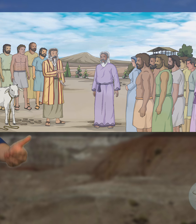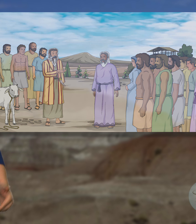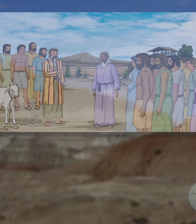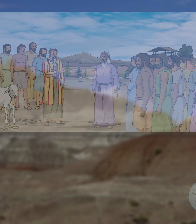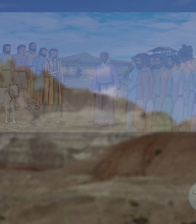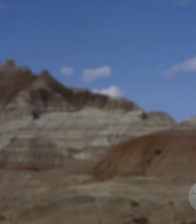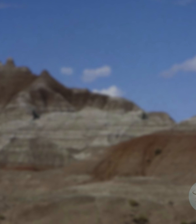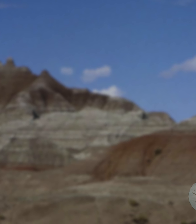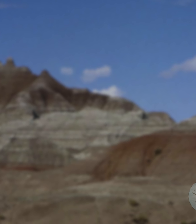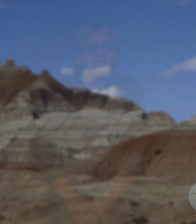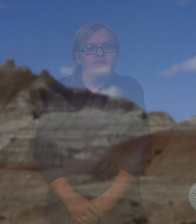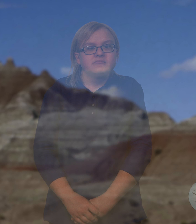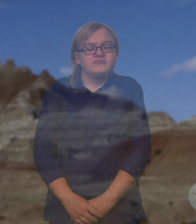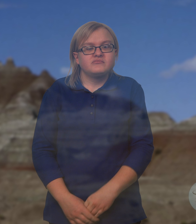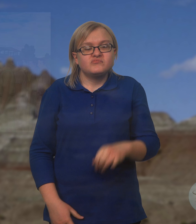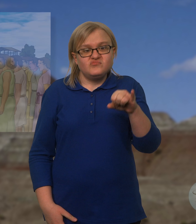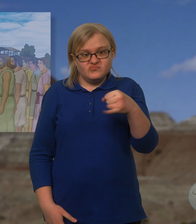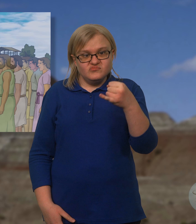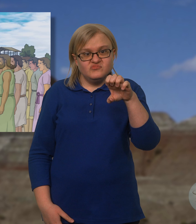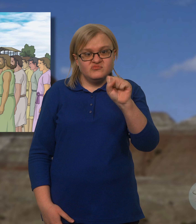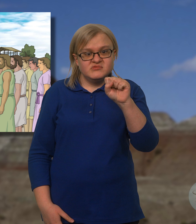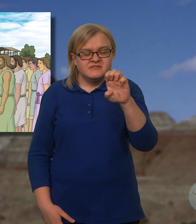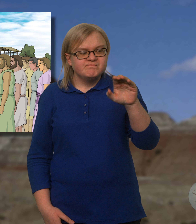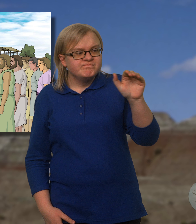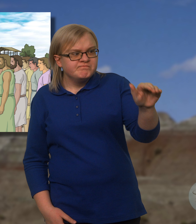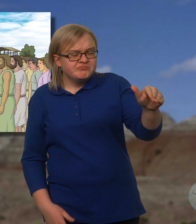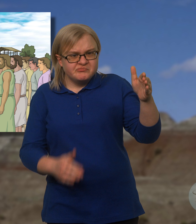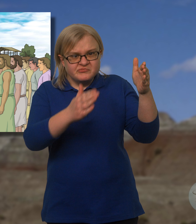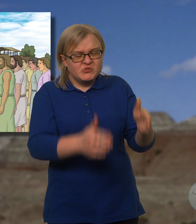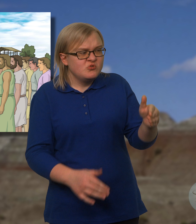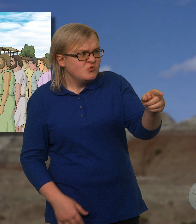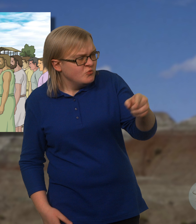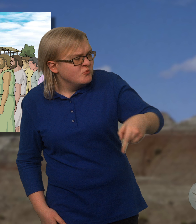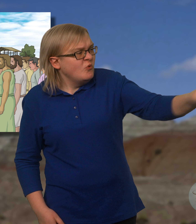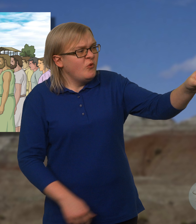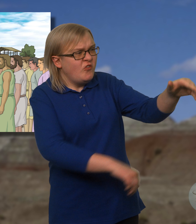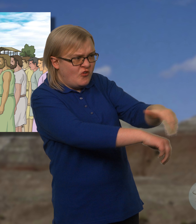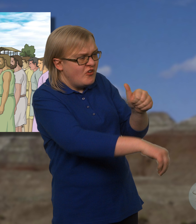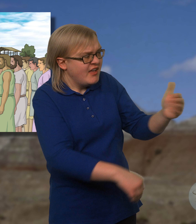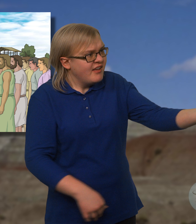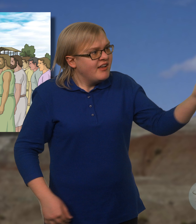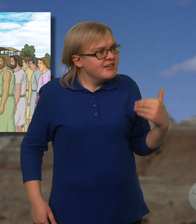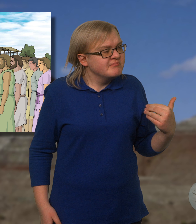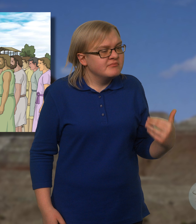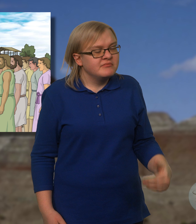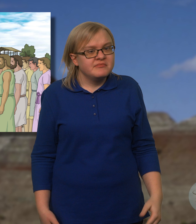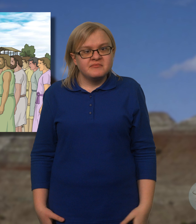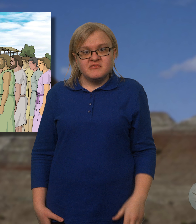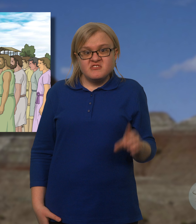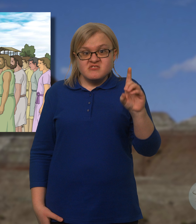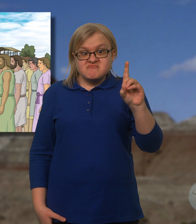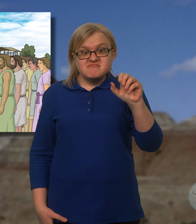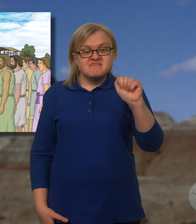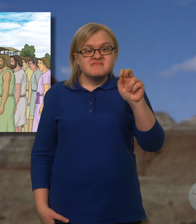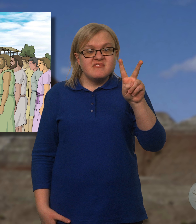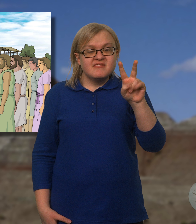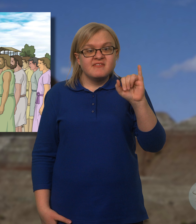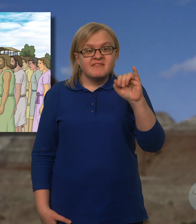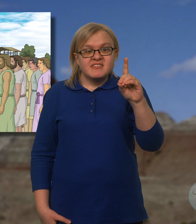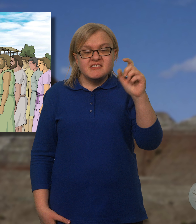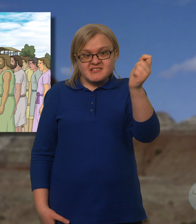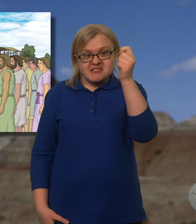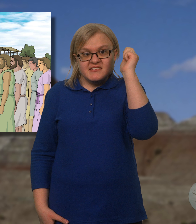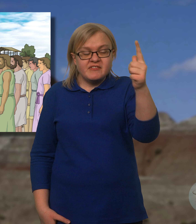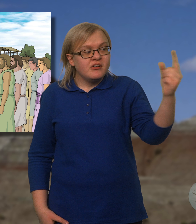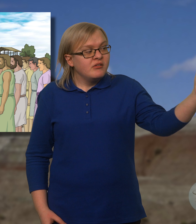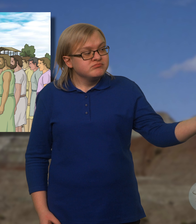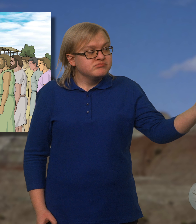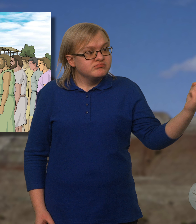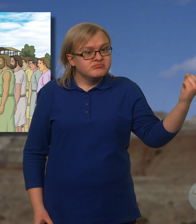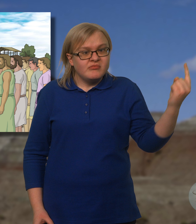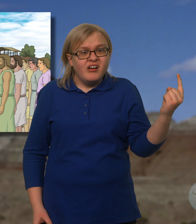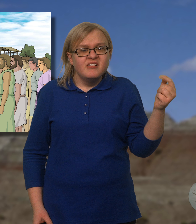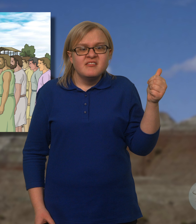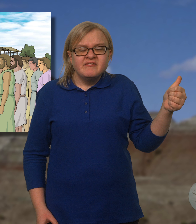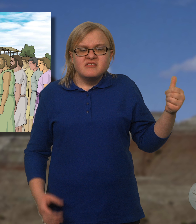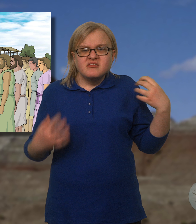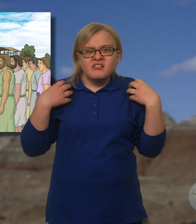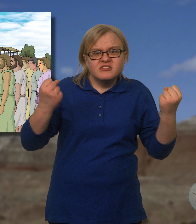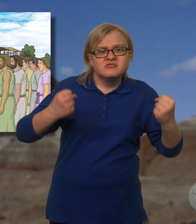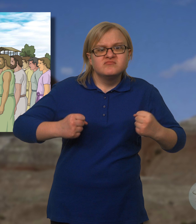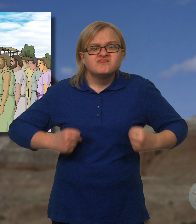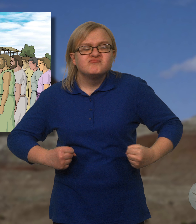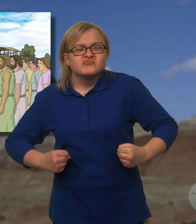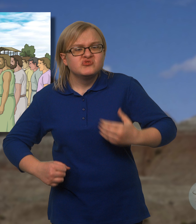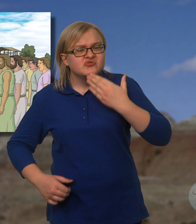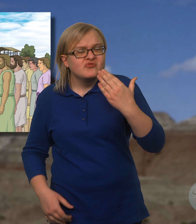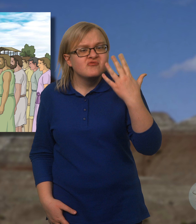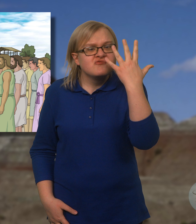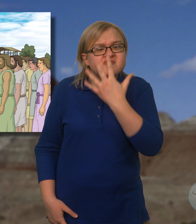So Jesse sent for his youngest son and brought him in.